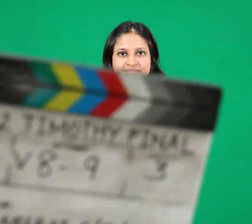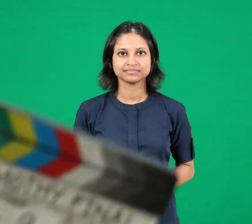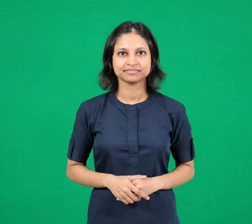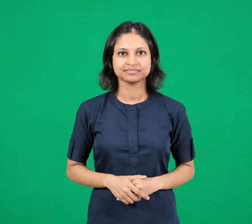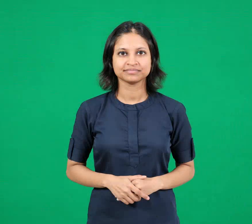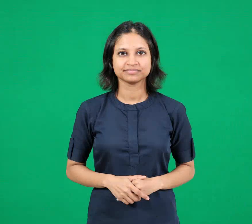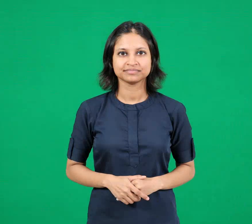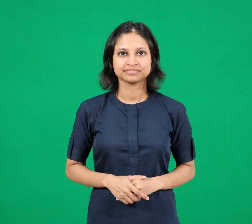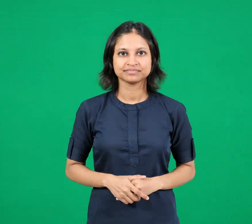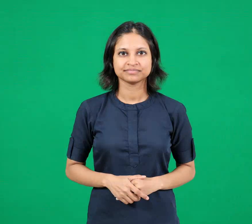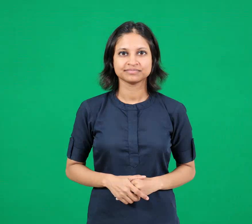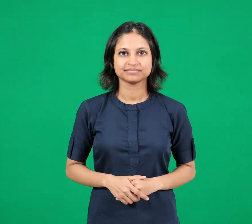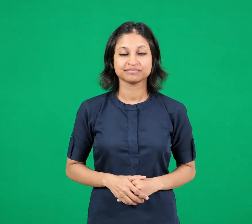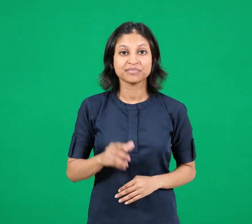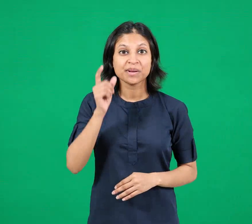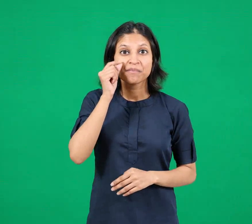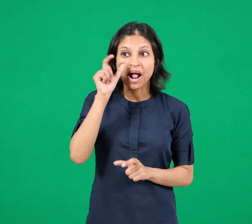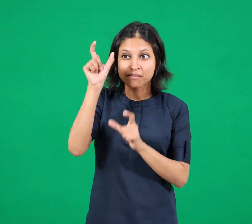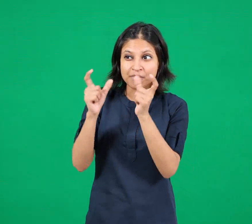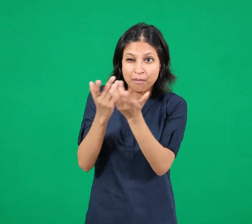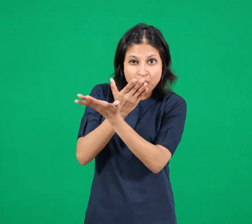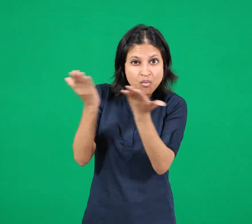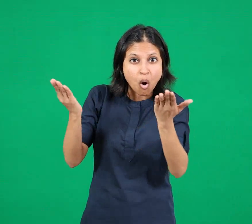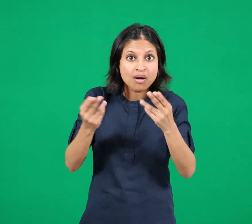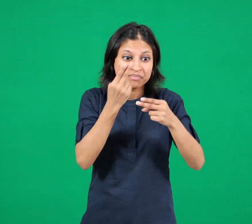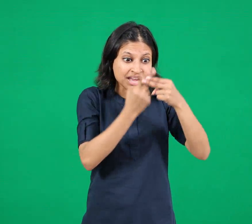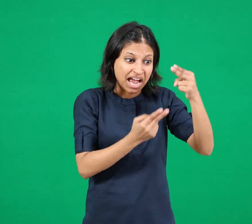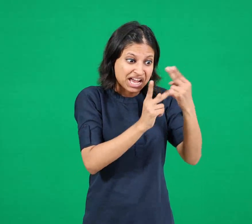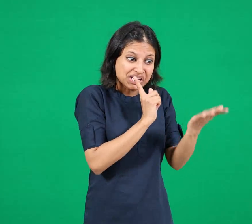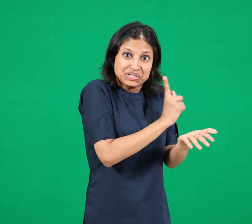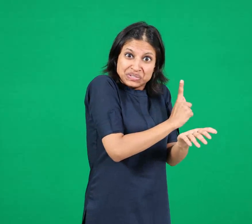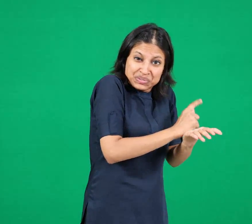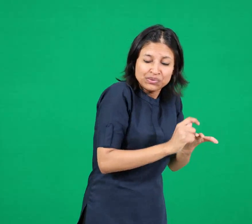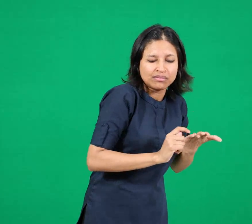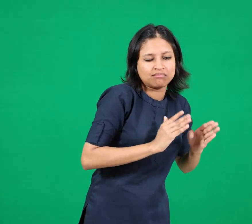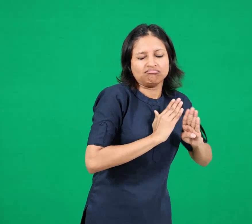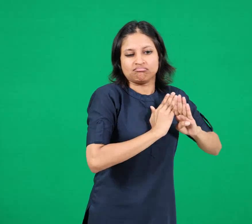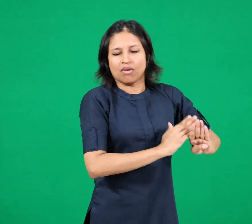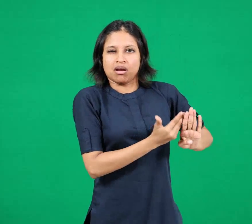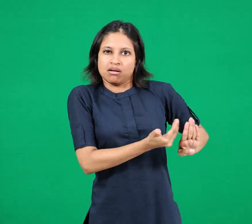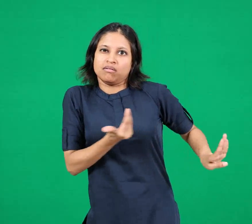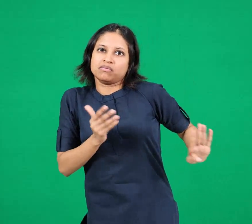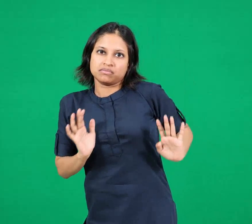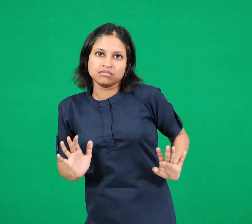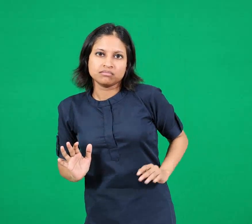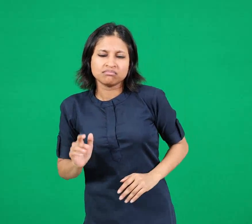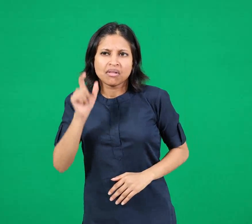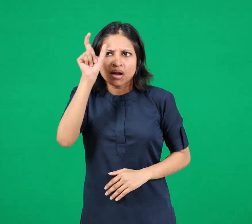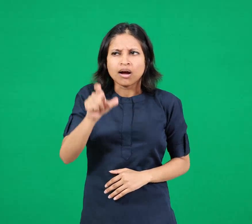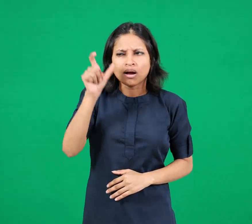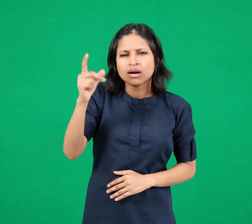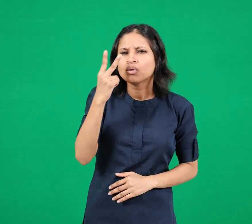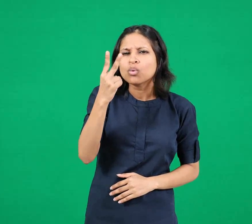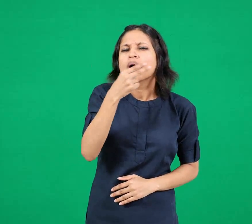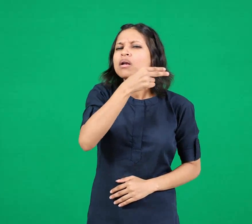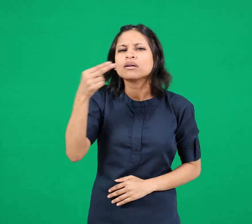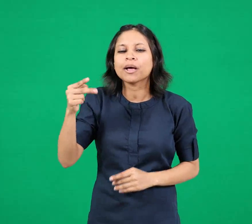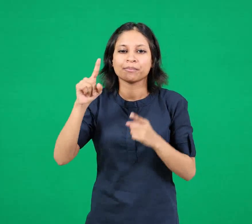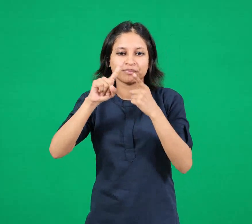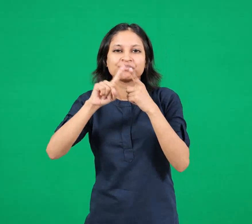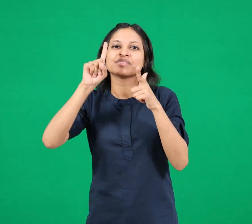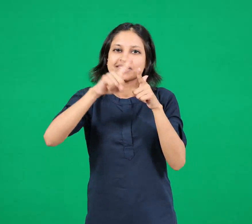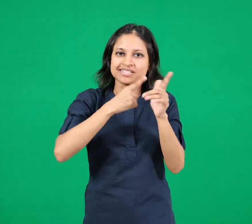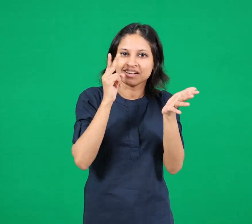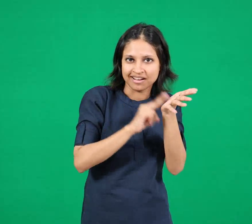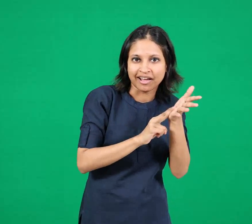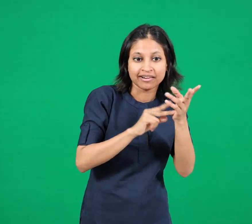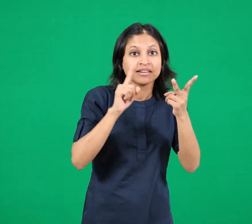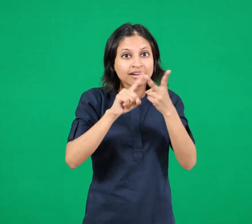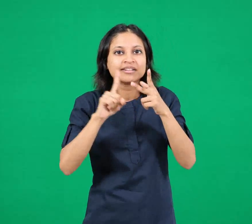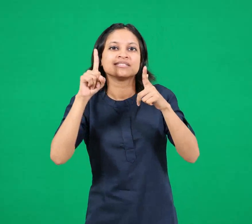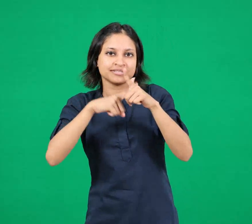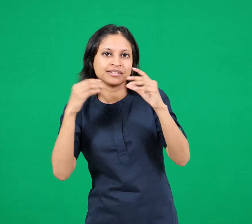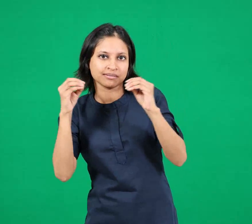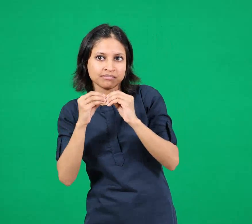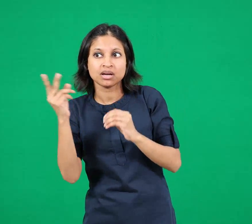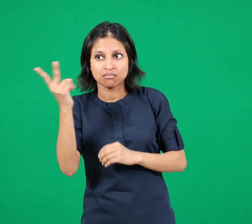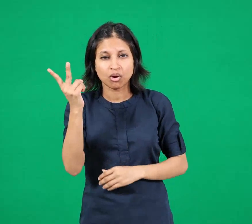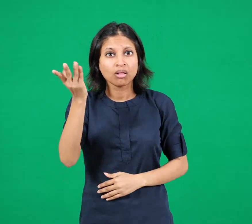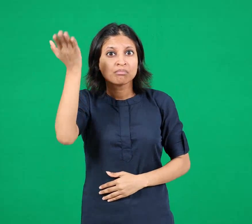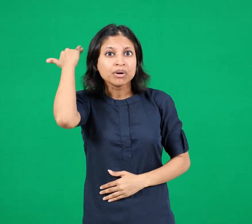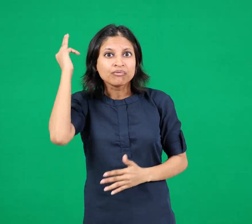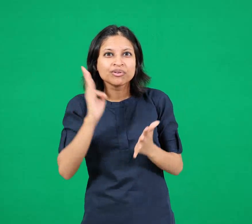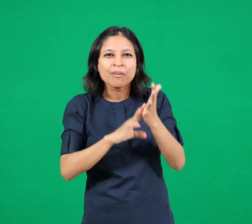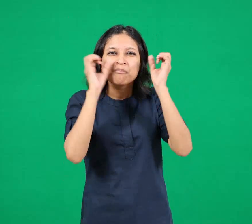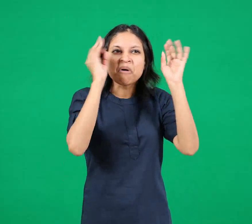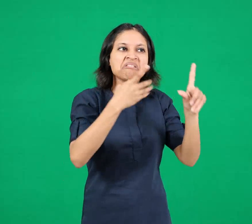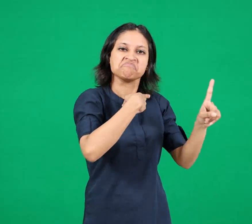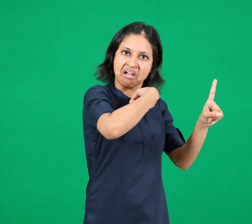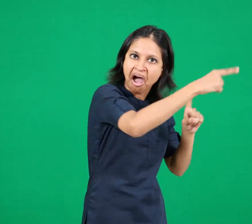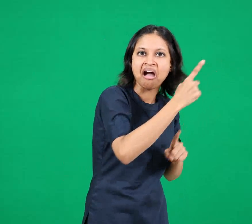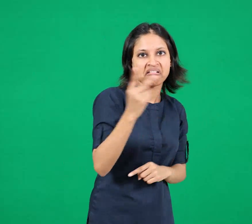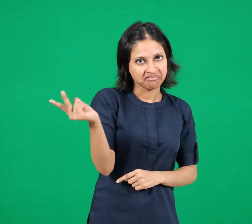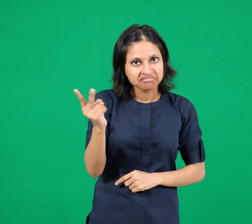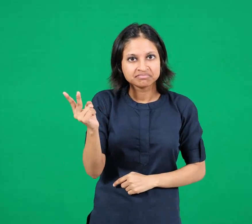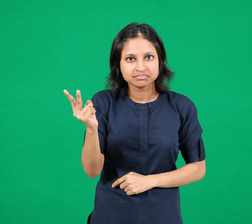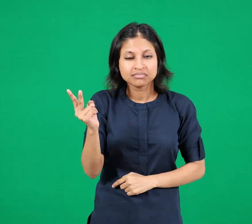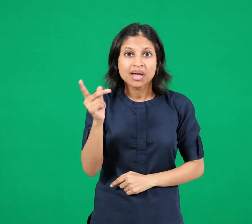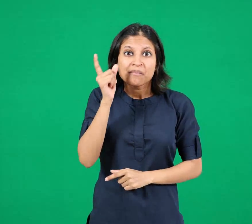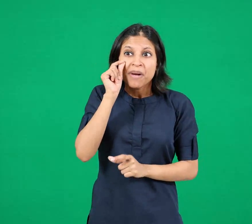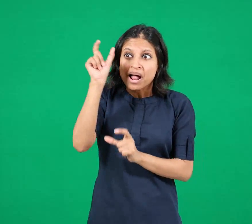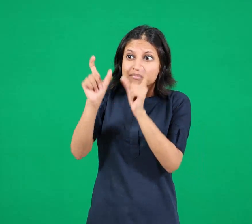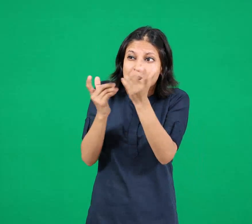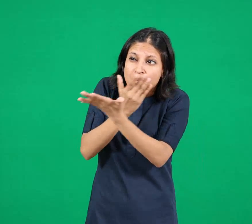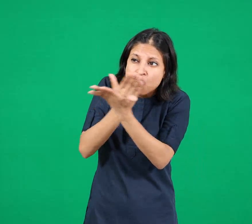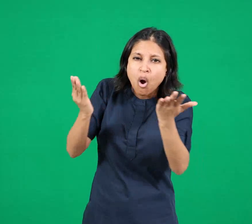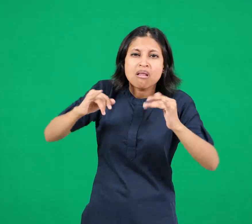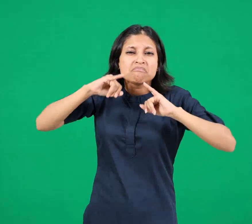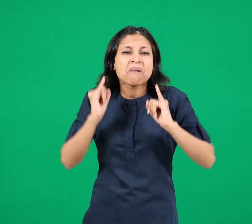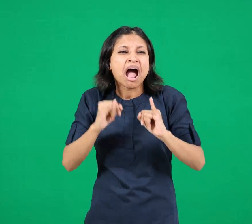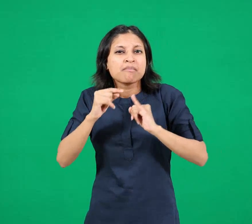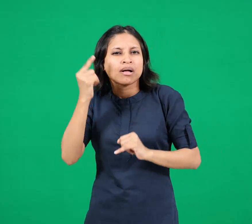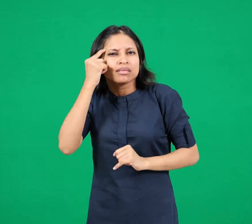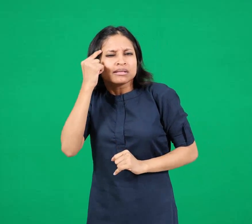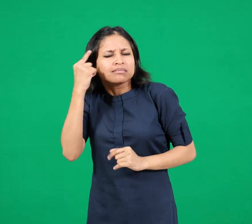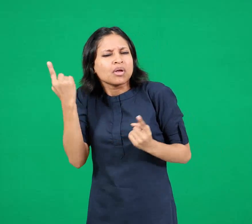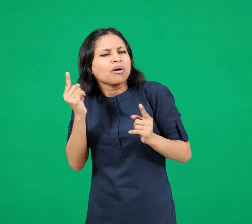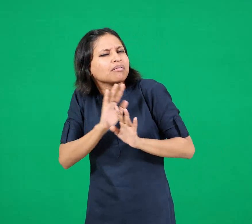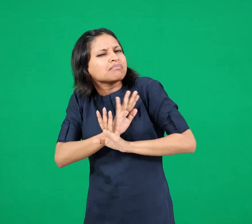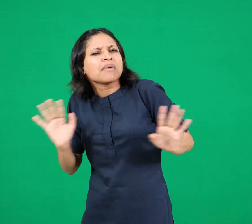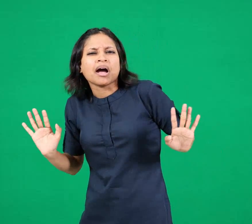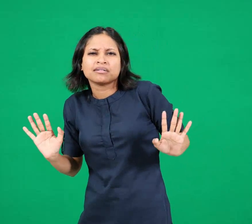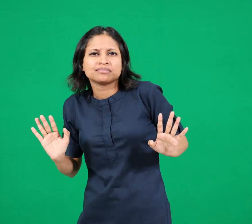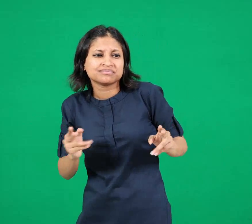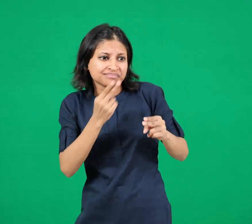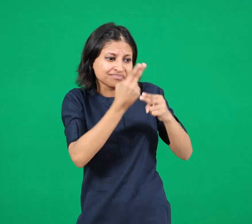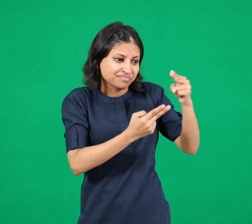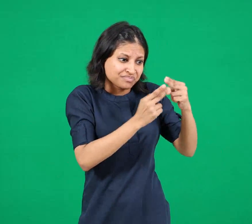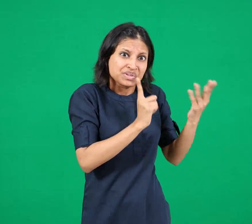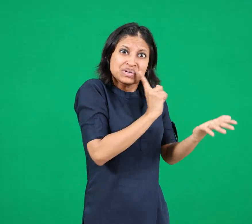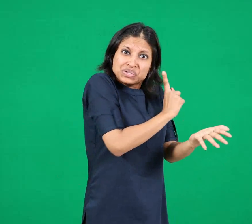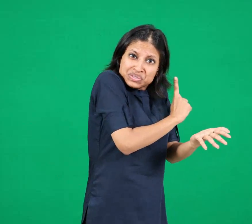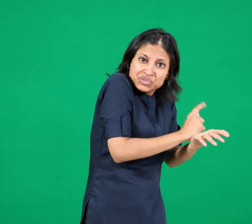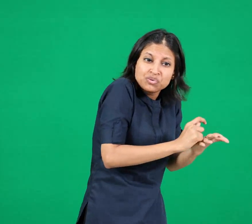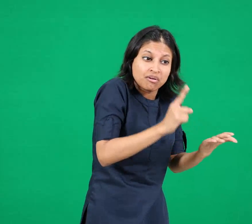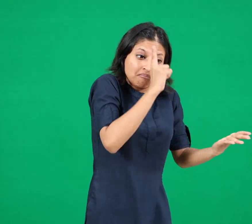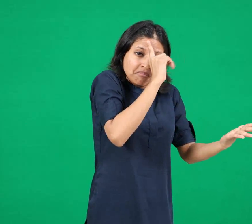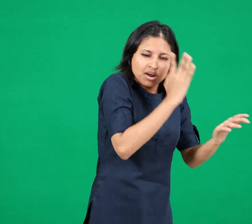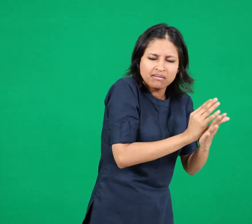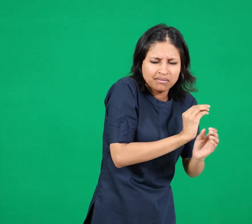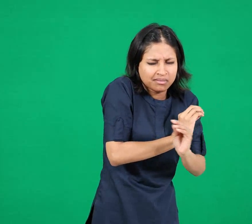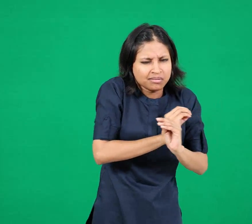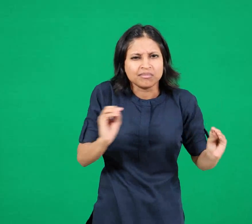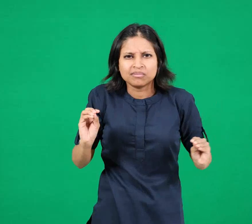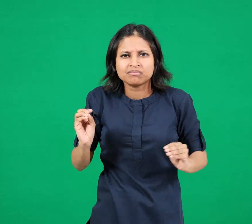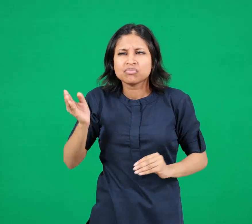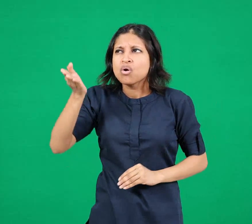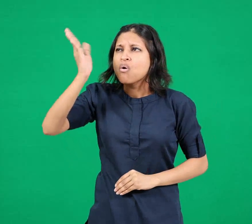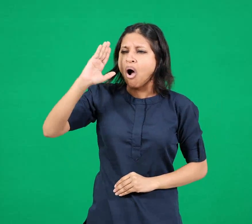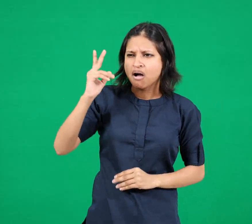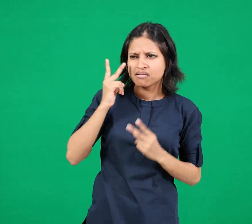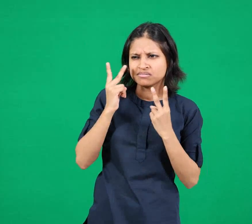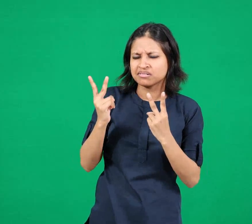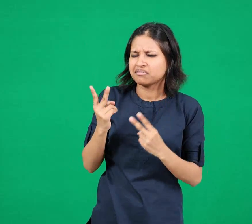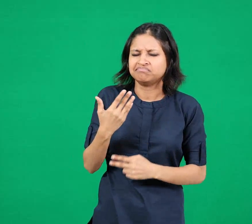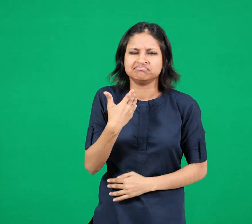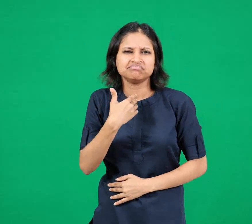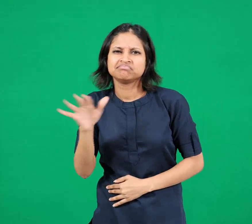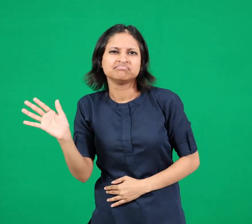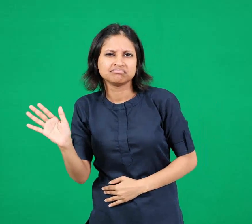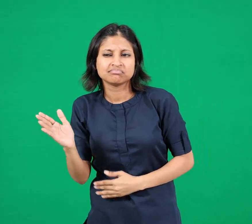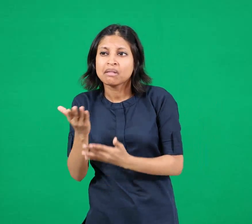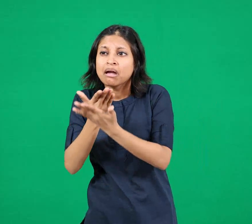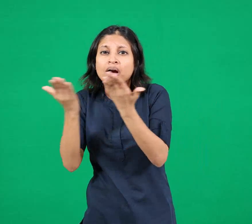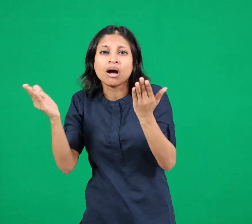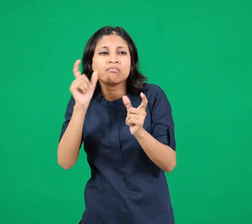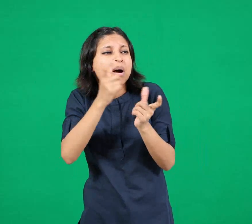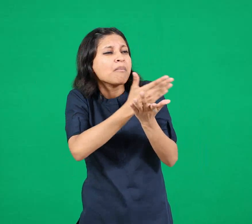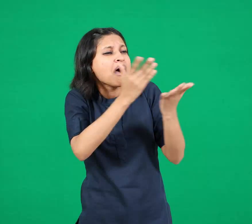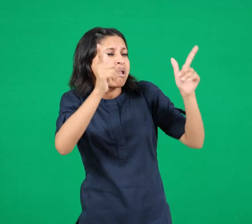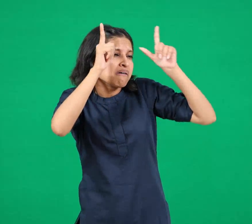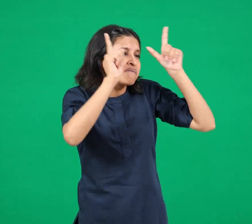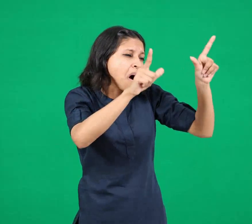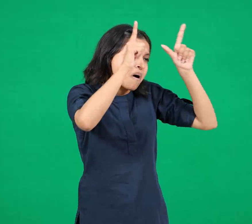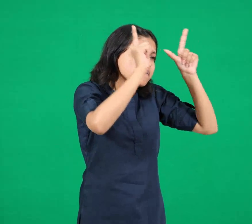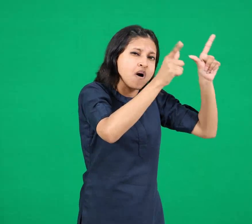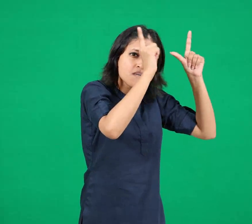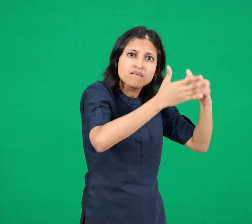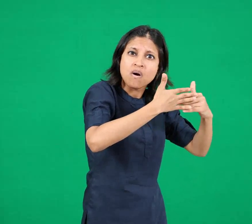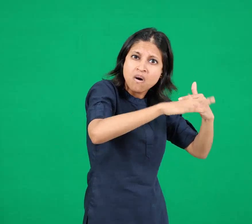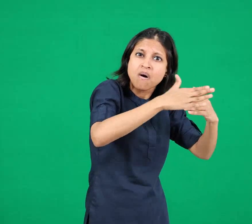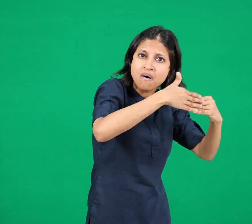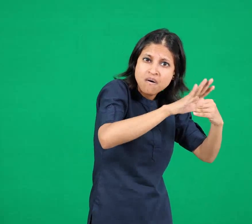Just as Jannes and Jambres opposed Moses, so also these men oppose the truth. They are depraved in mind and disqualified from the faith.